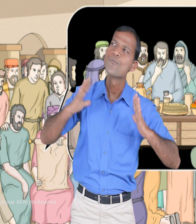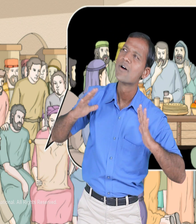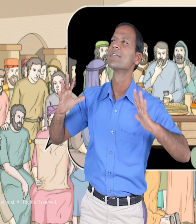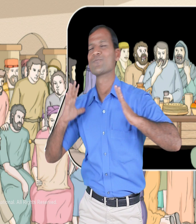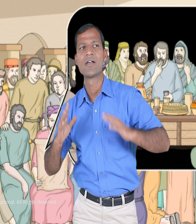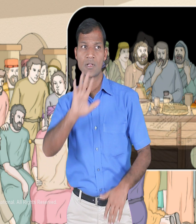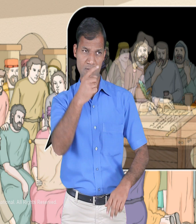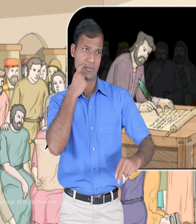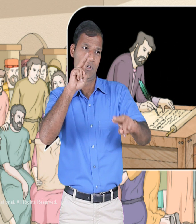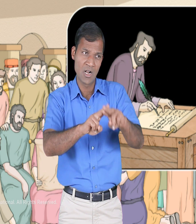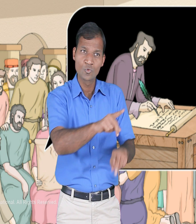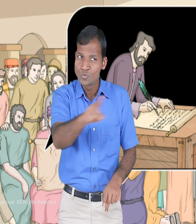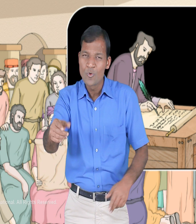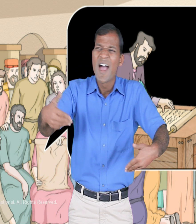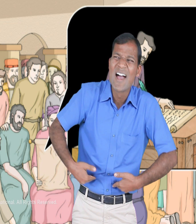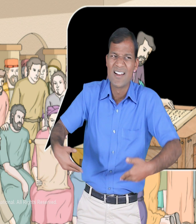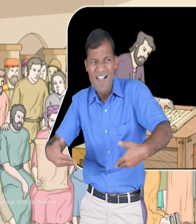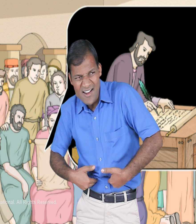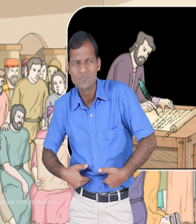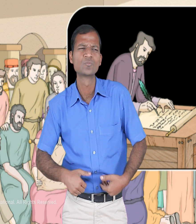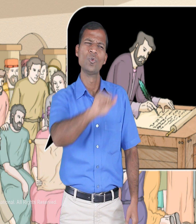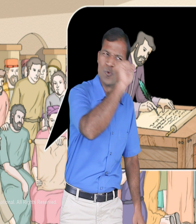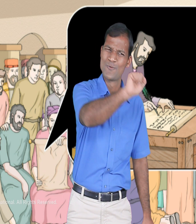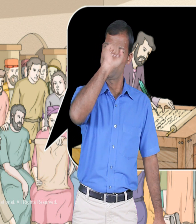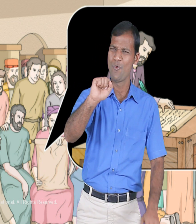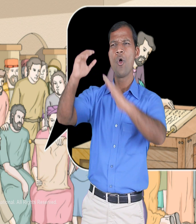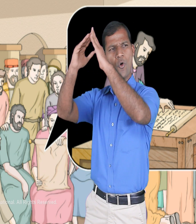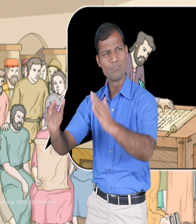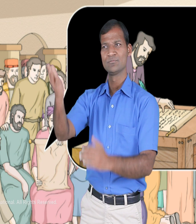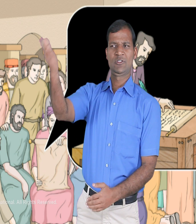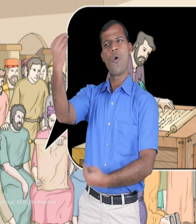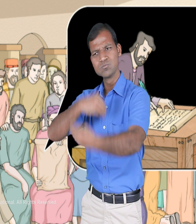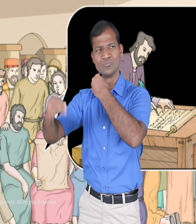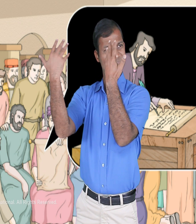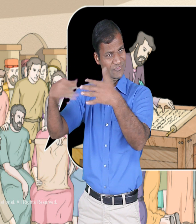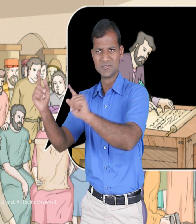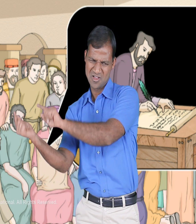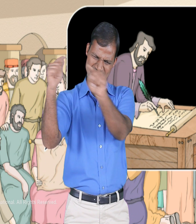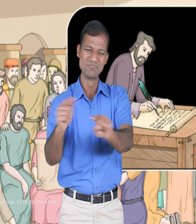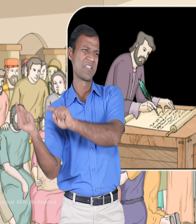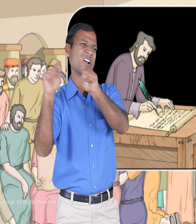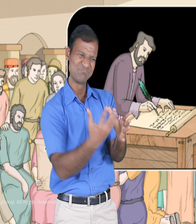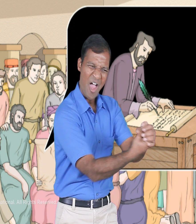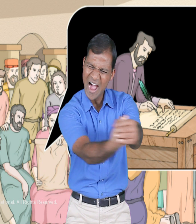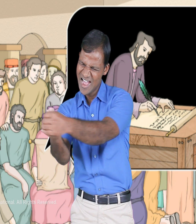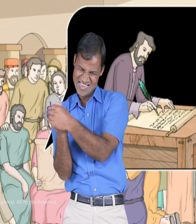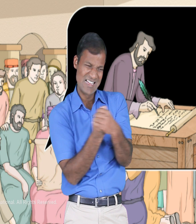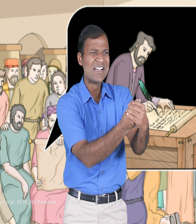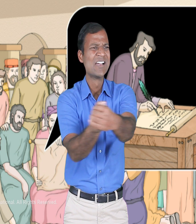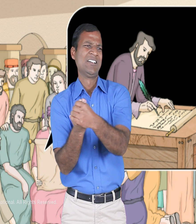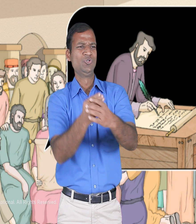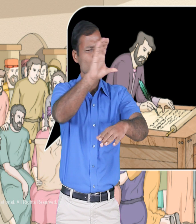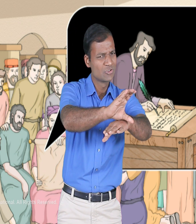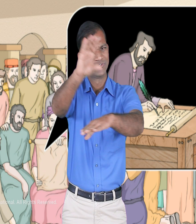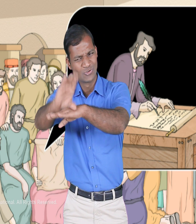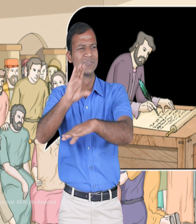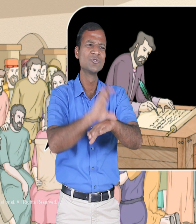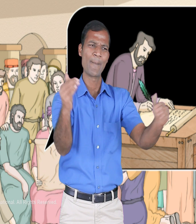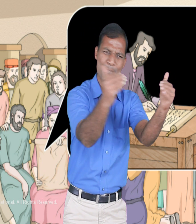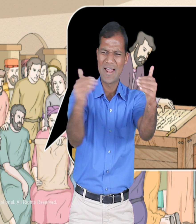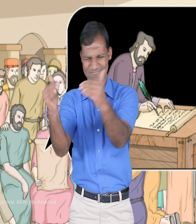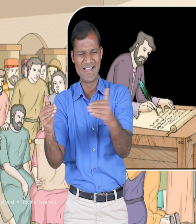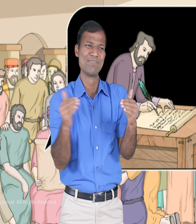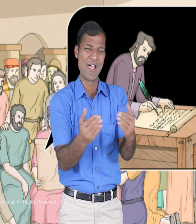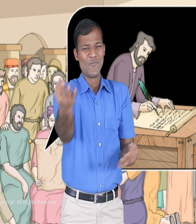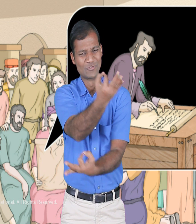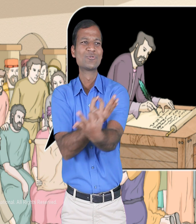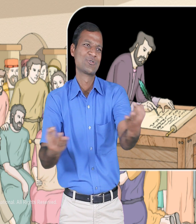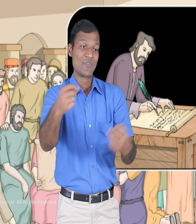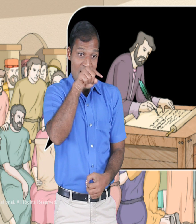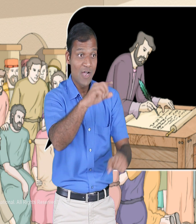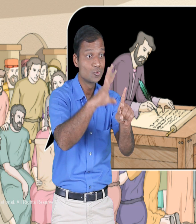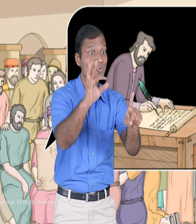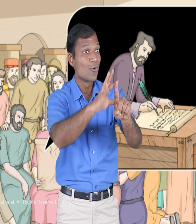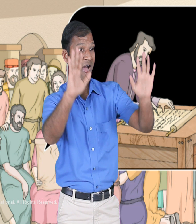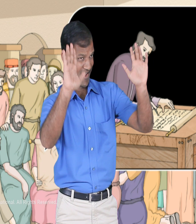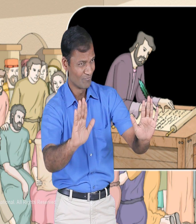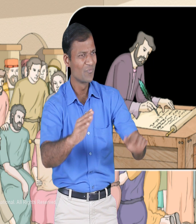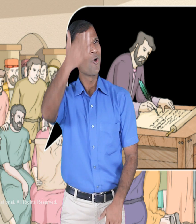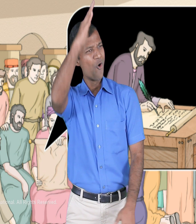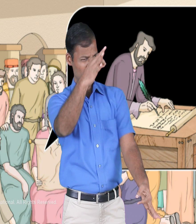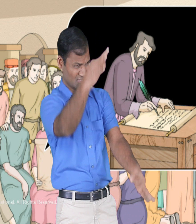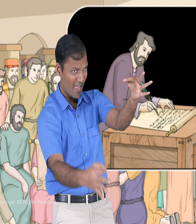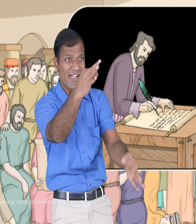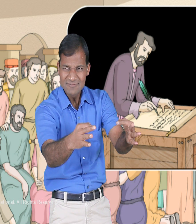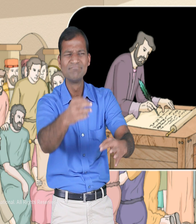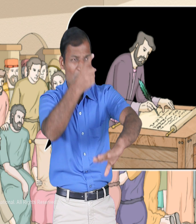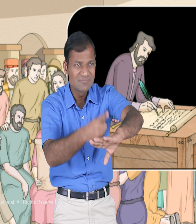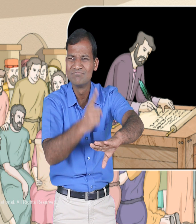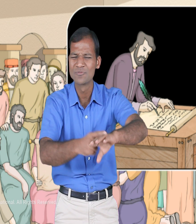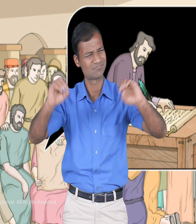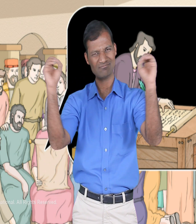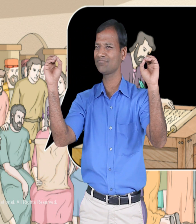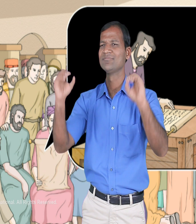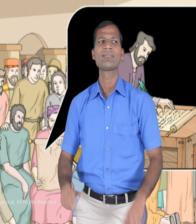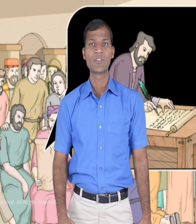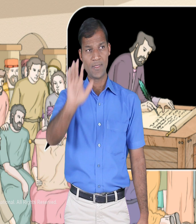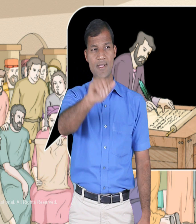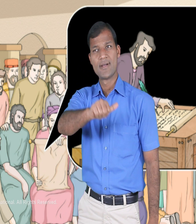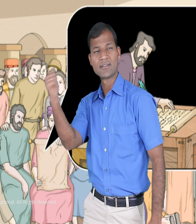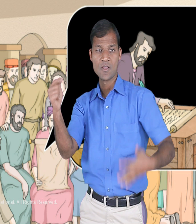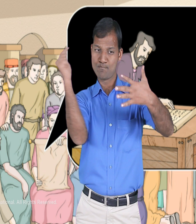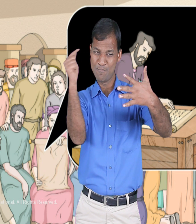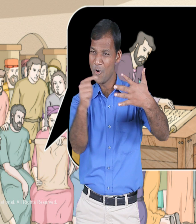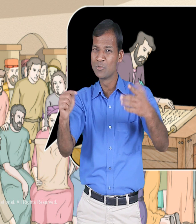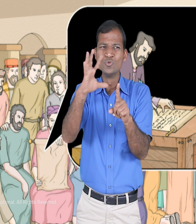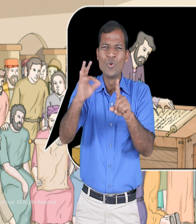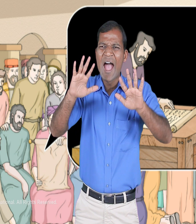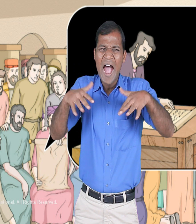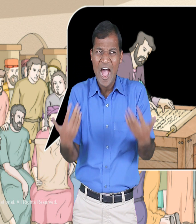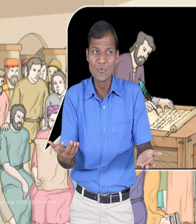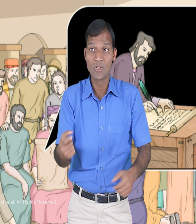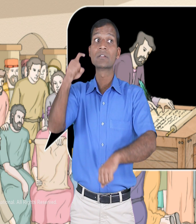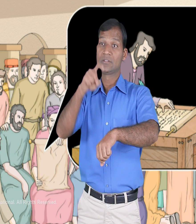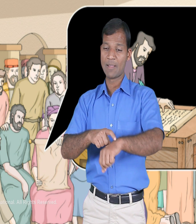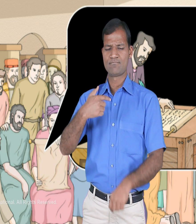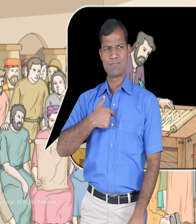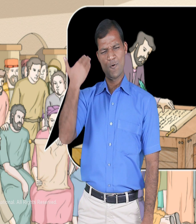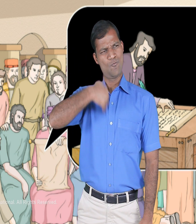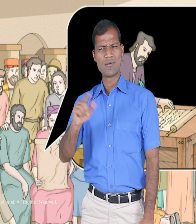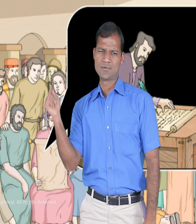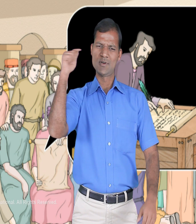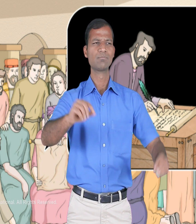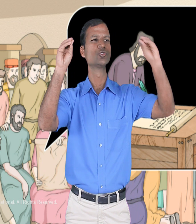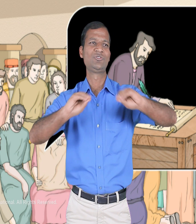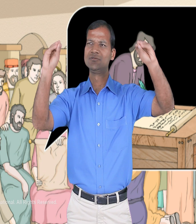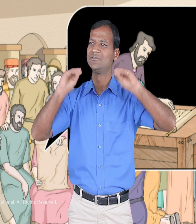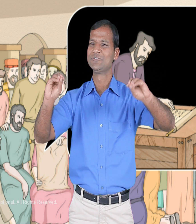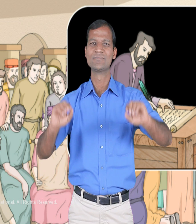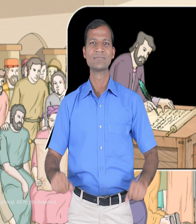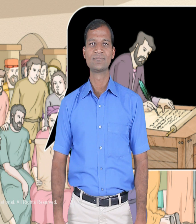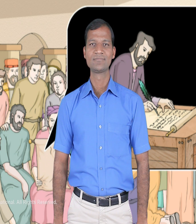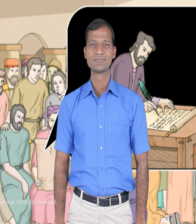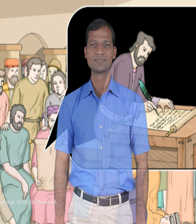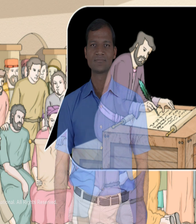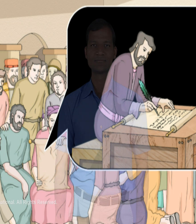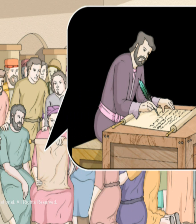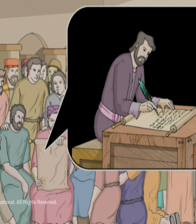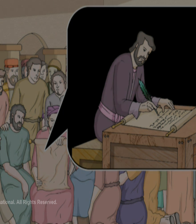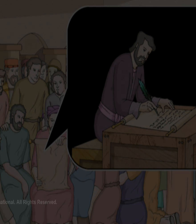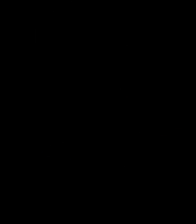And when I come, I will give instructions about the remaining matters.